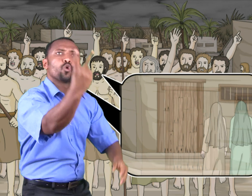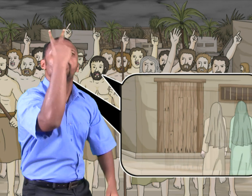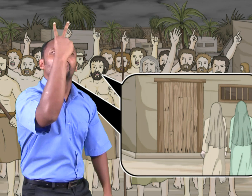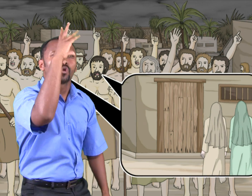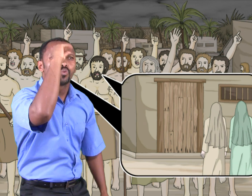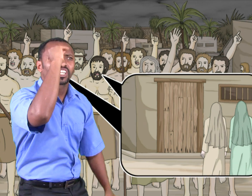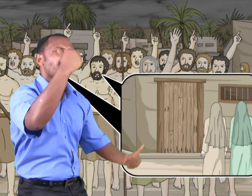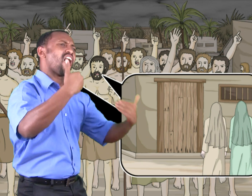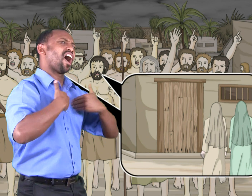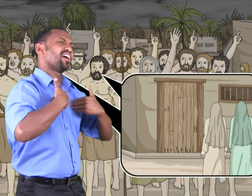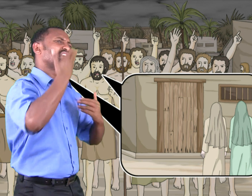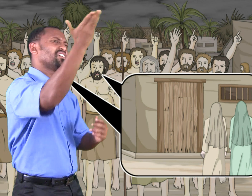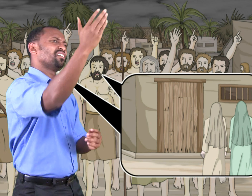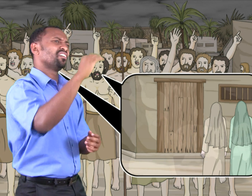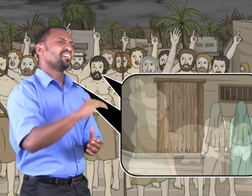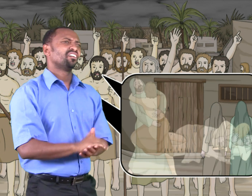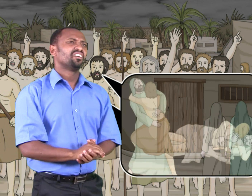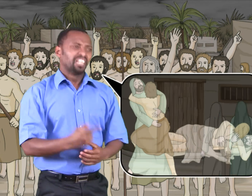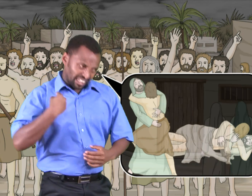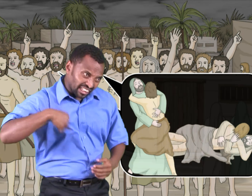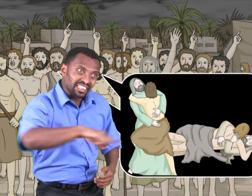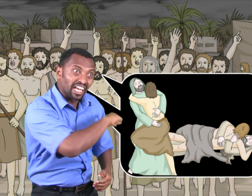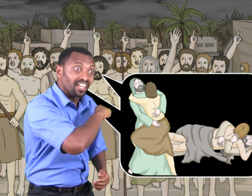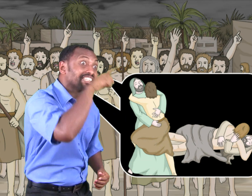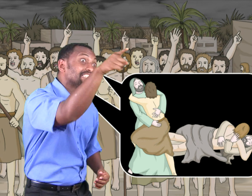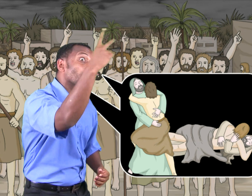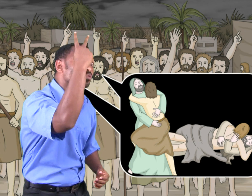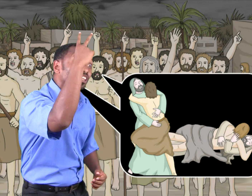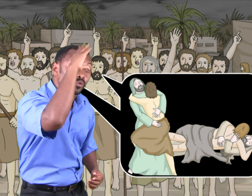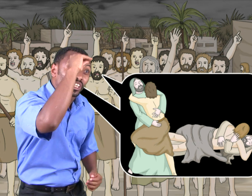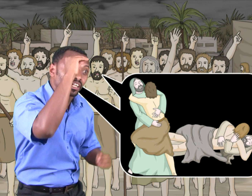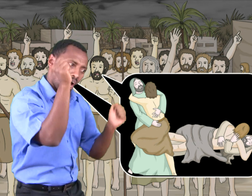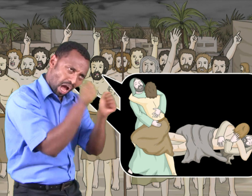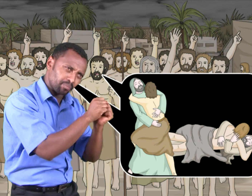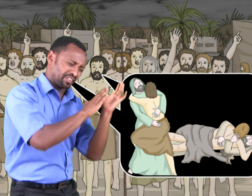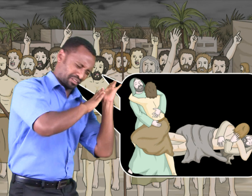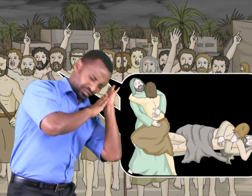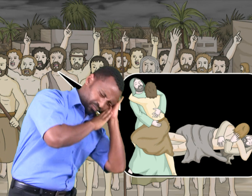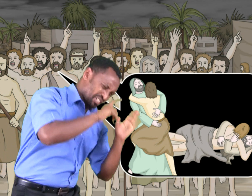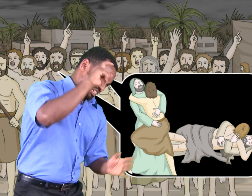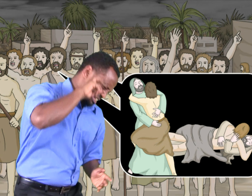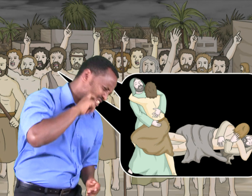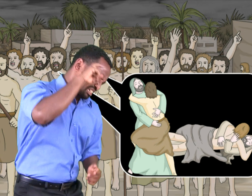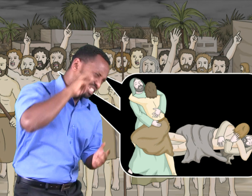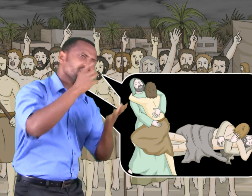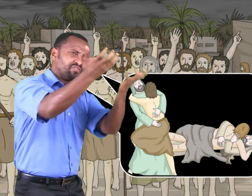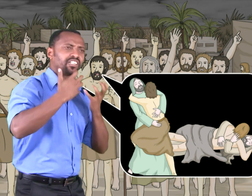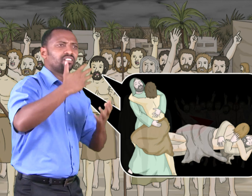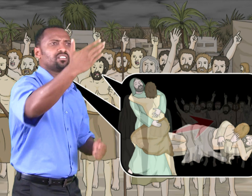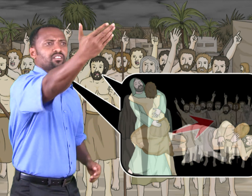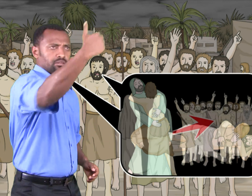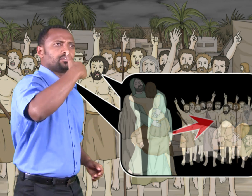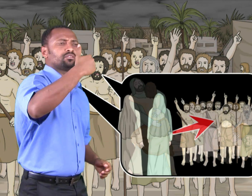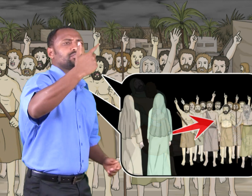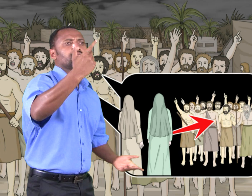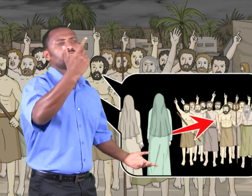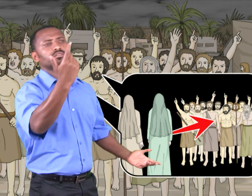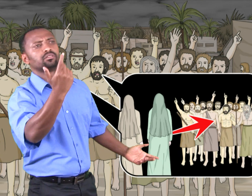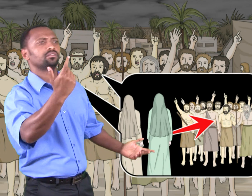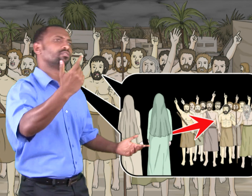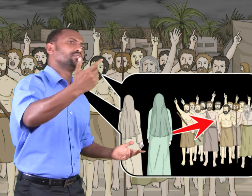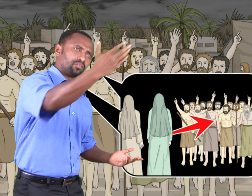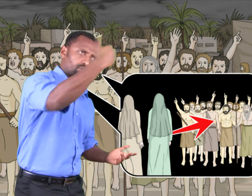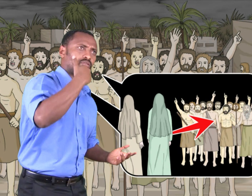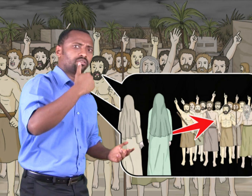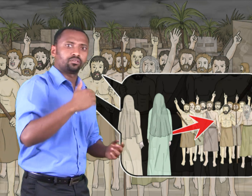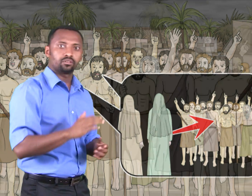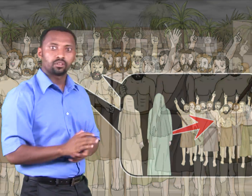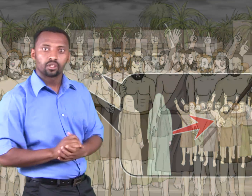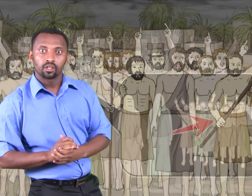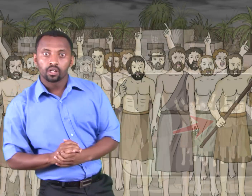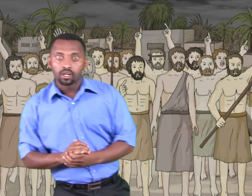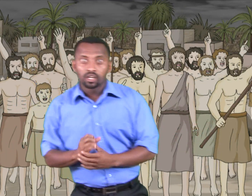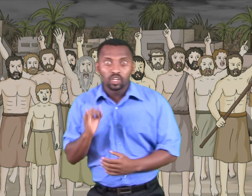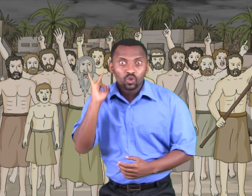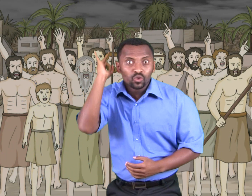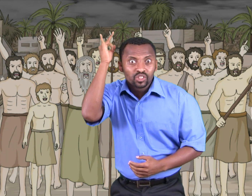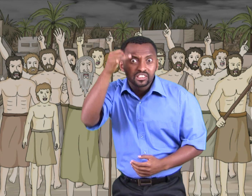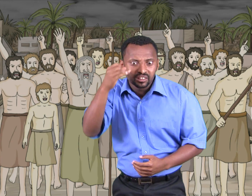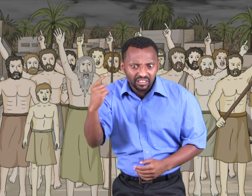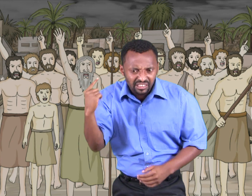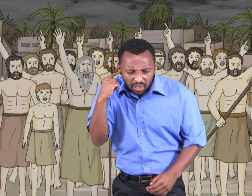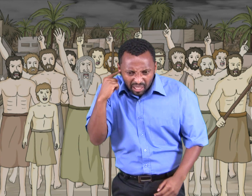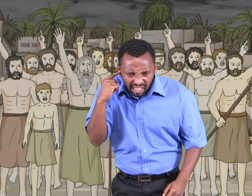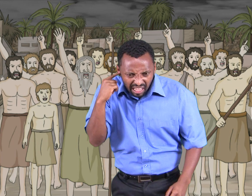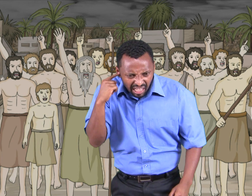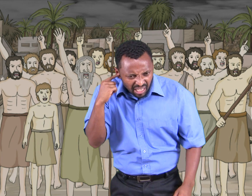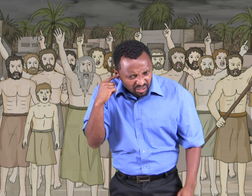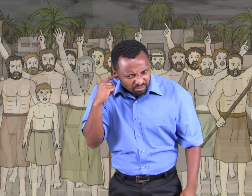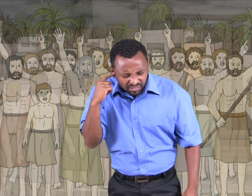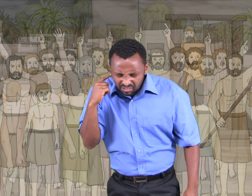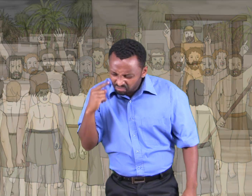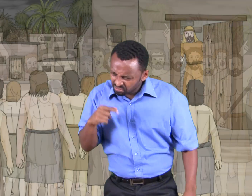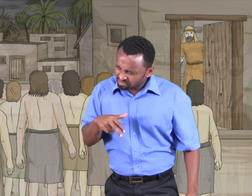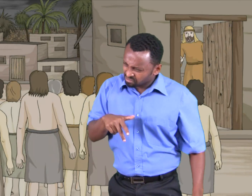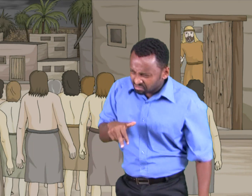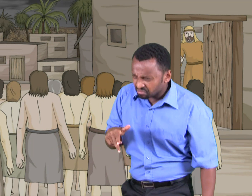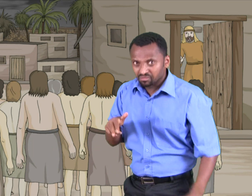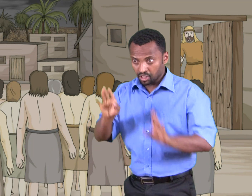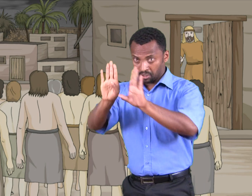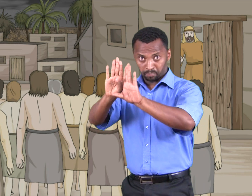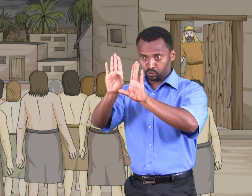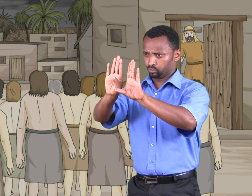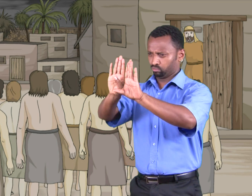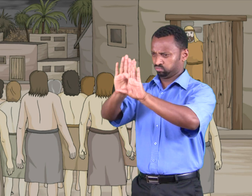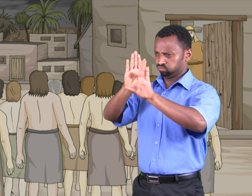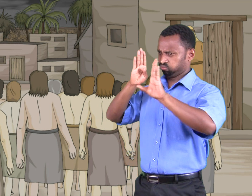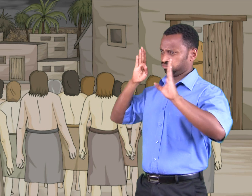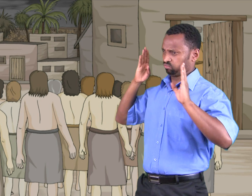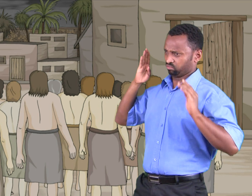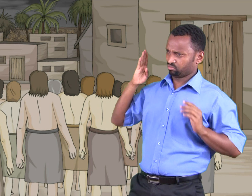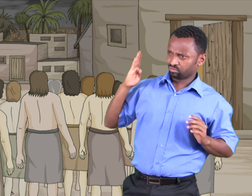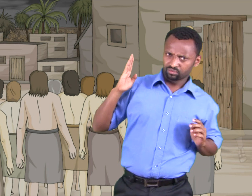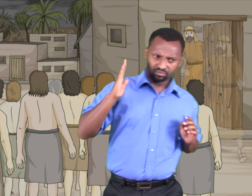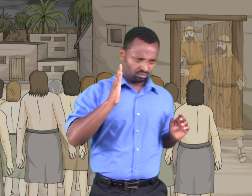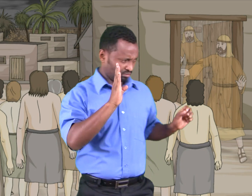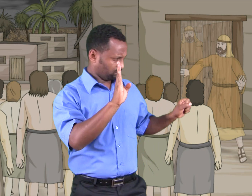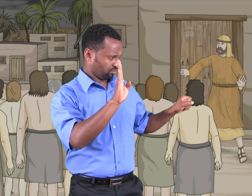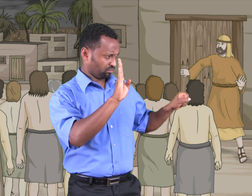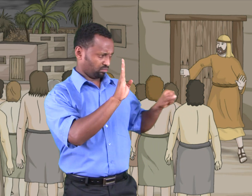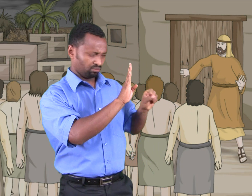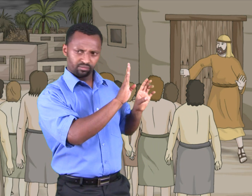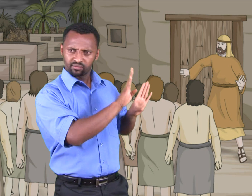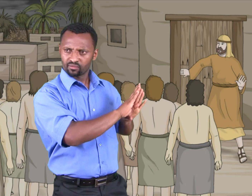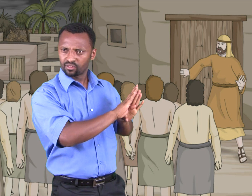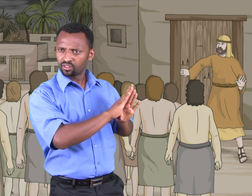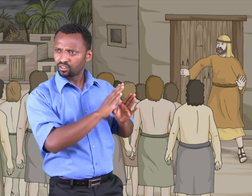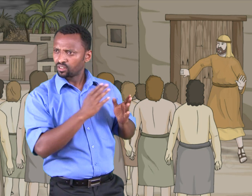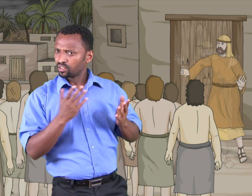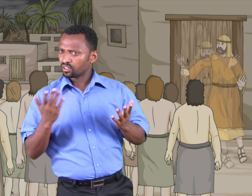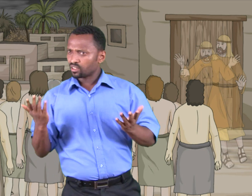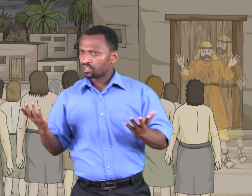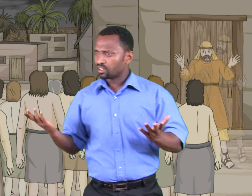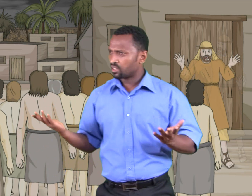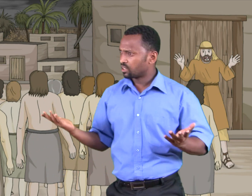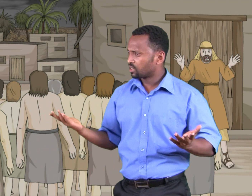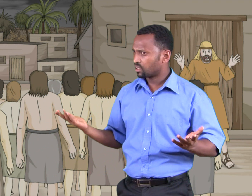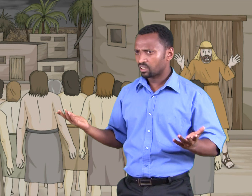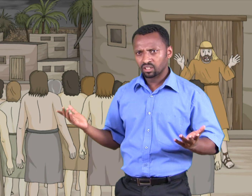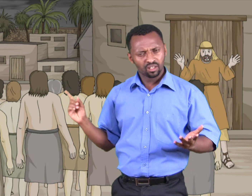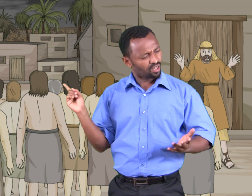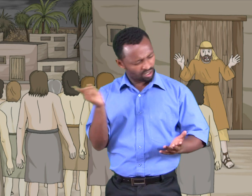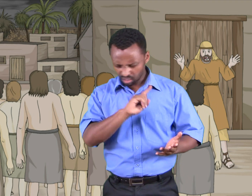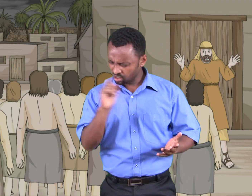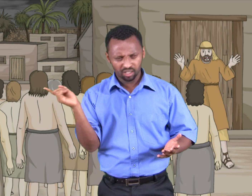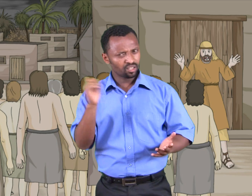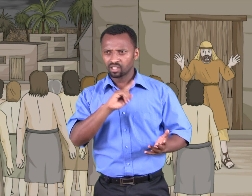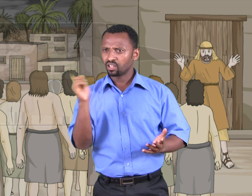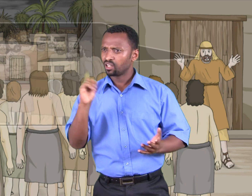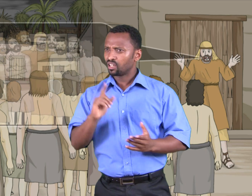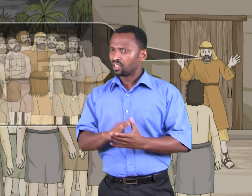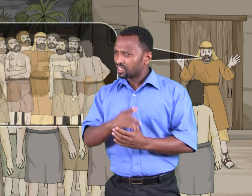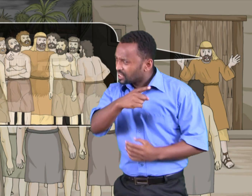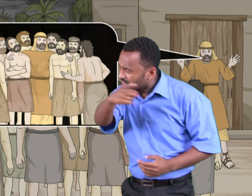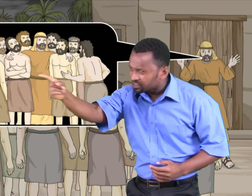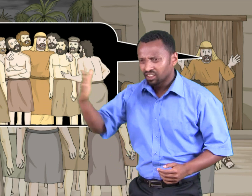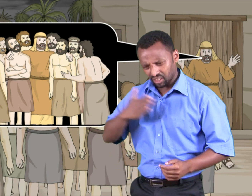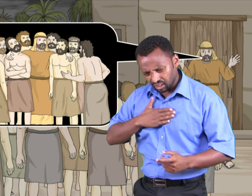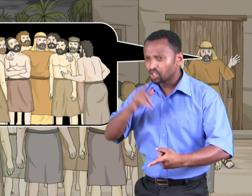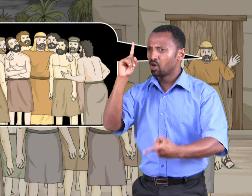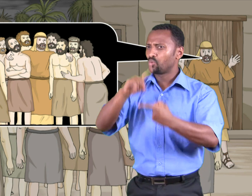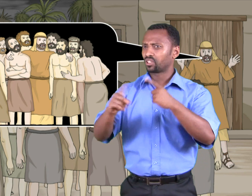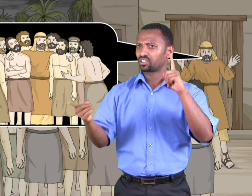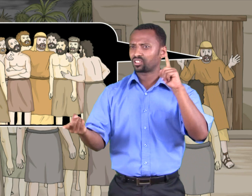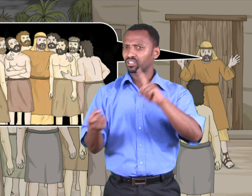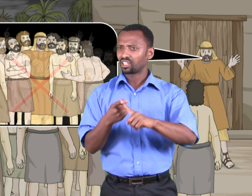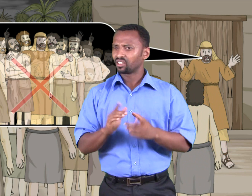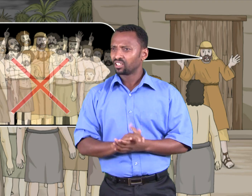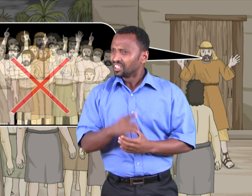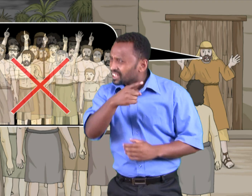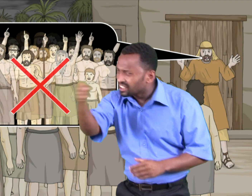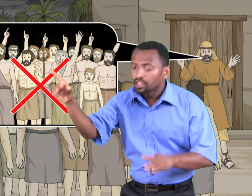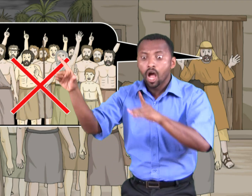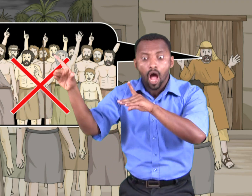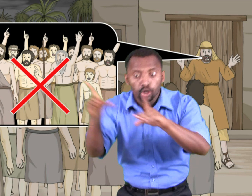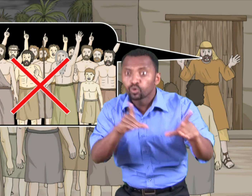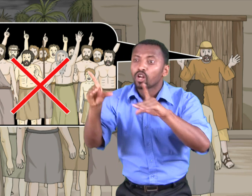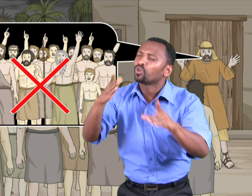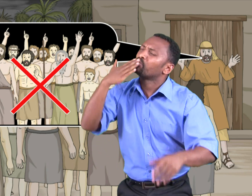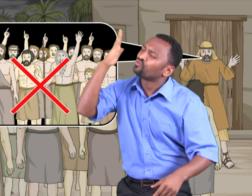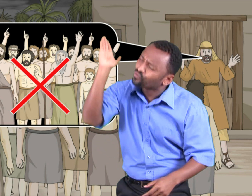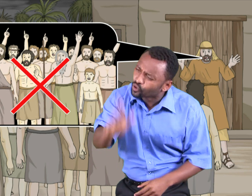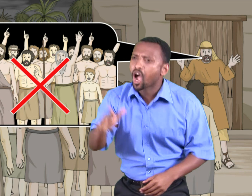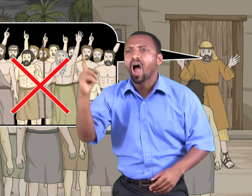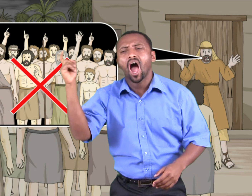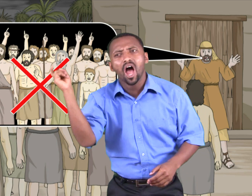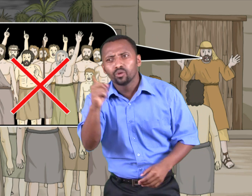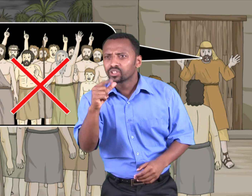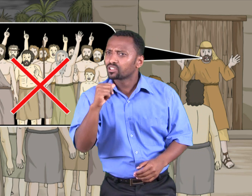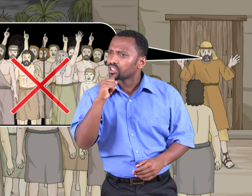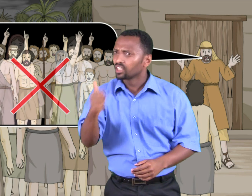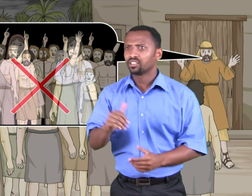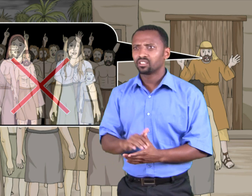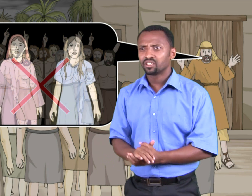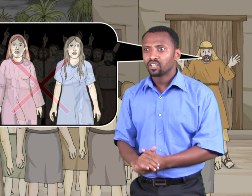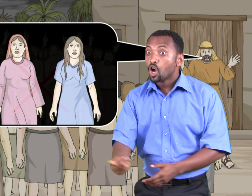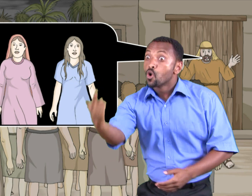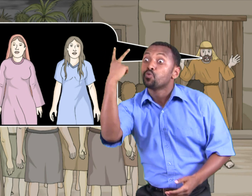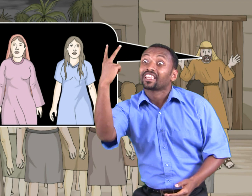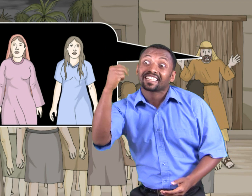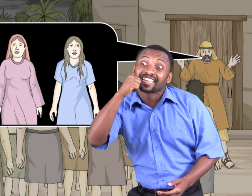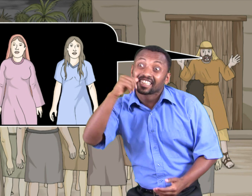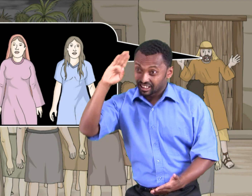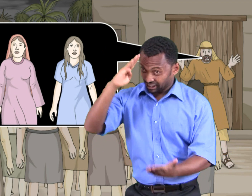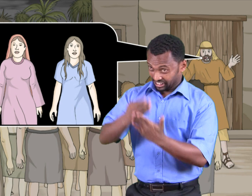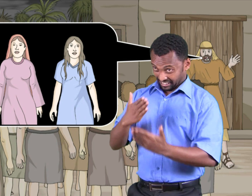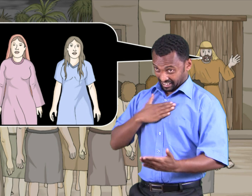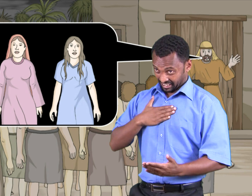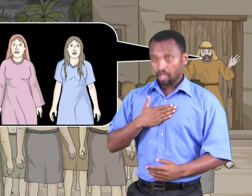Send them out to us so we can have relations with them!” Lot went outside to meet them, shutting the door behind him. “Please, my brothers,” he pleaded, “don’t do such a wicked thing!